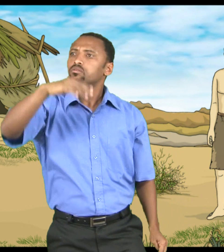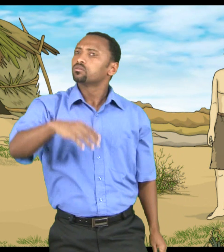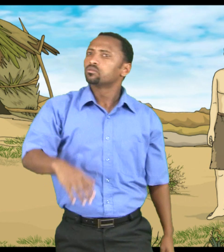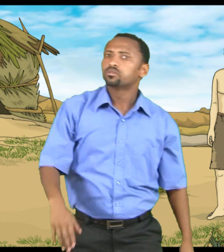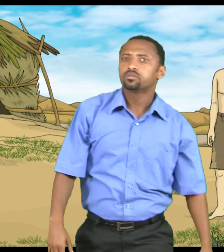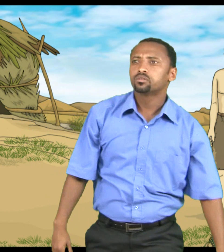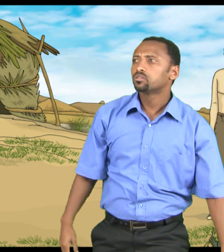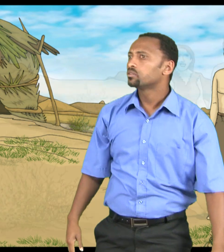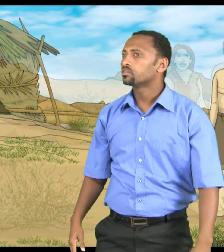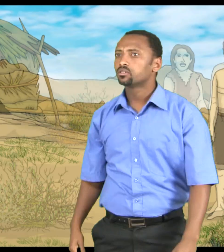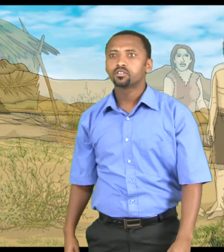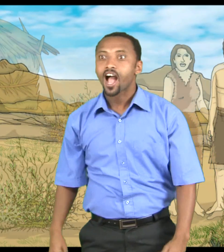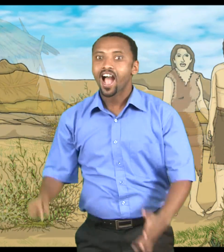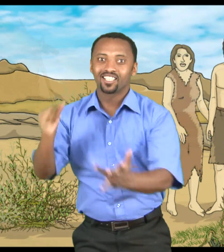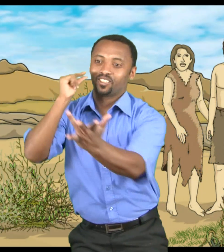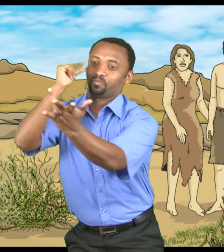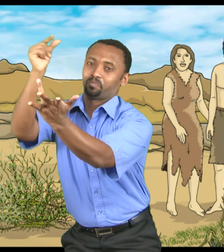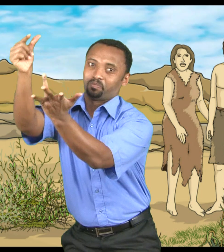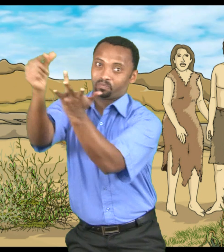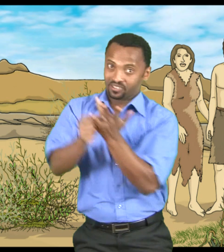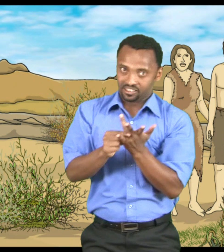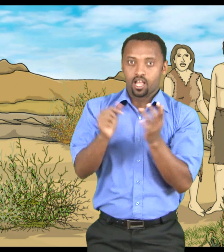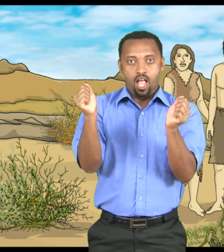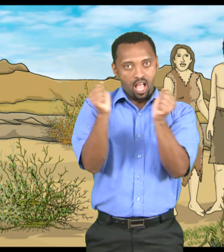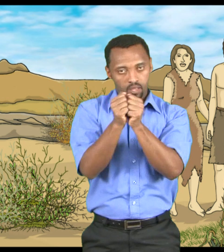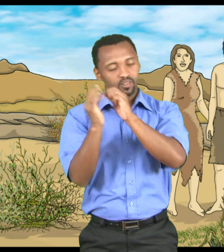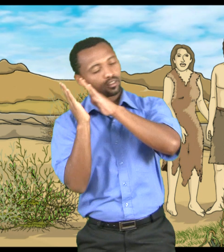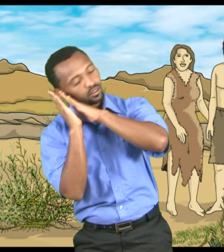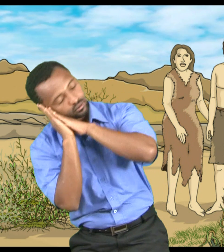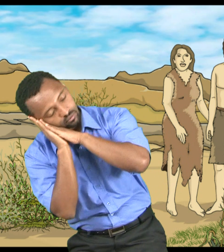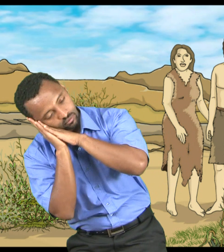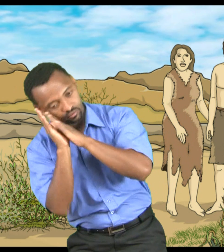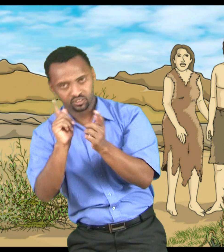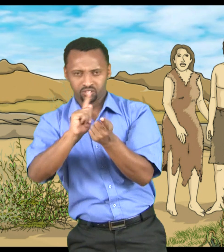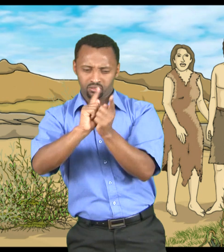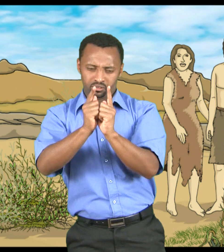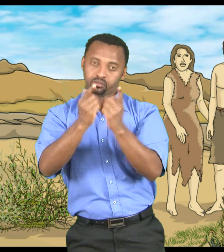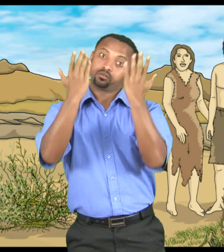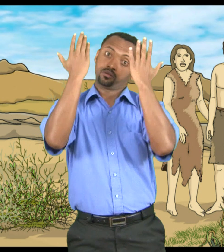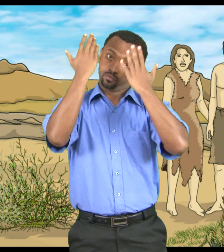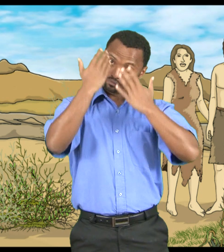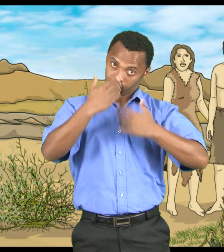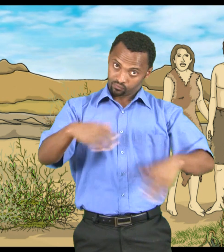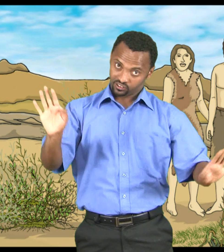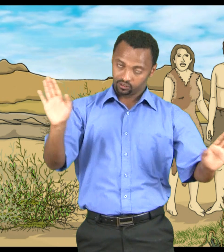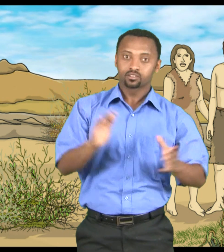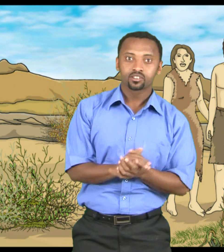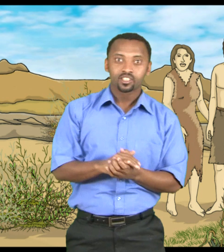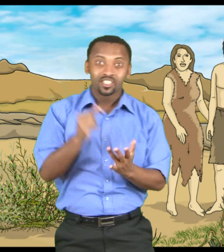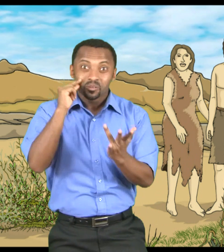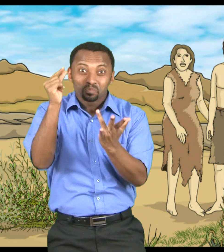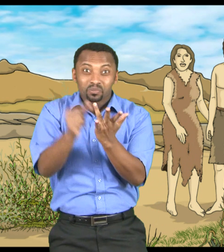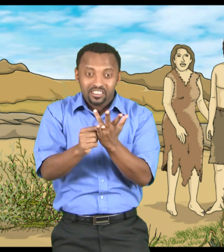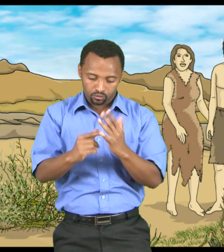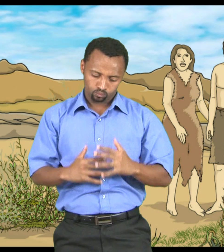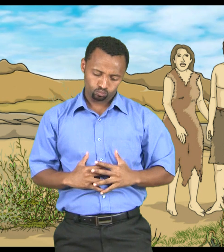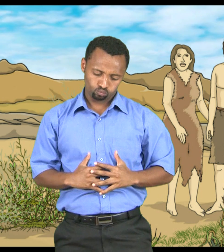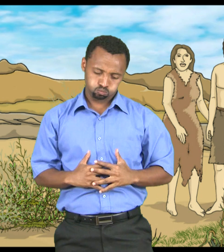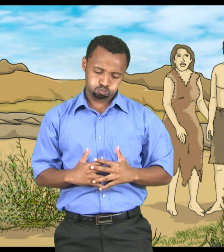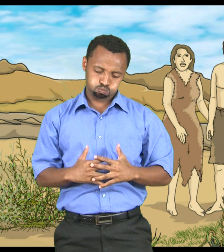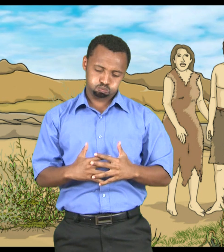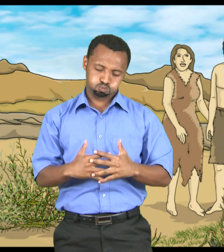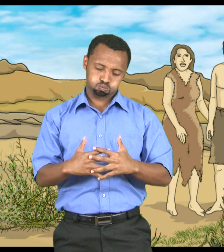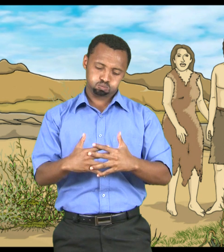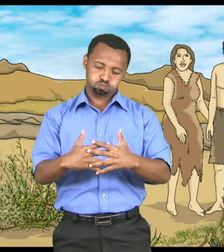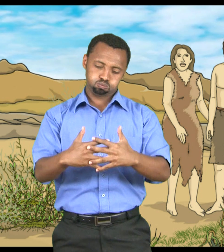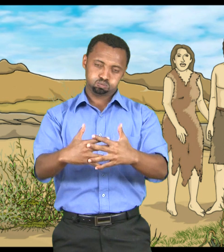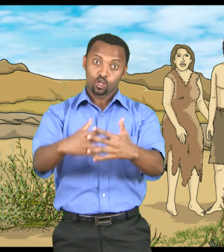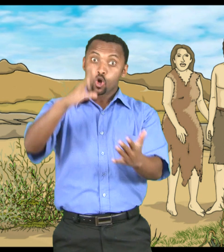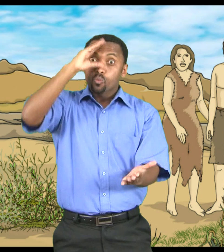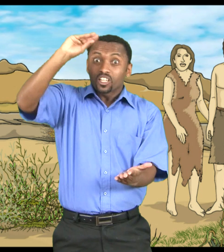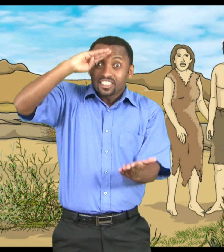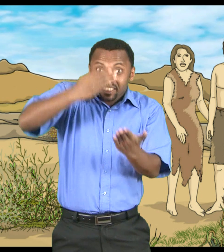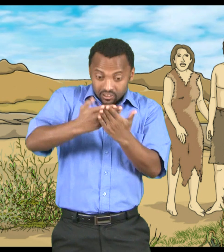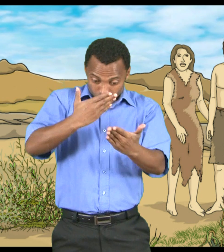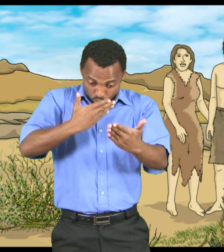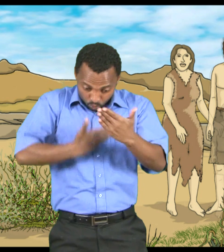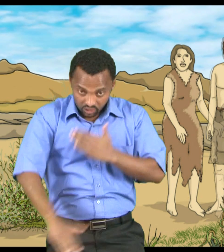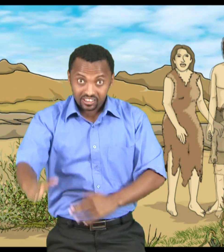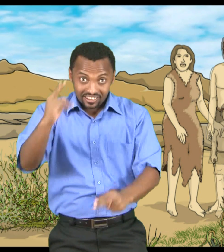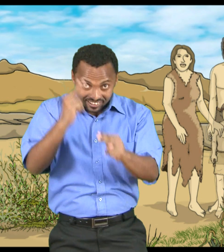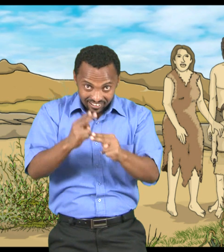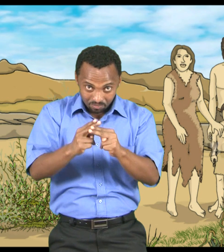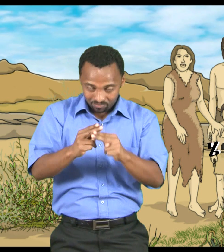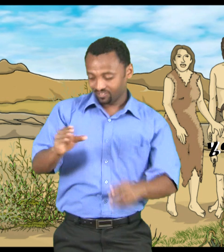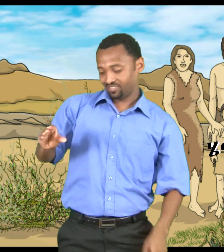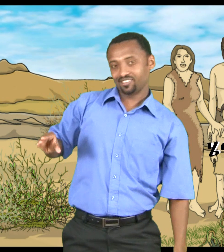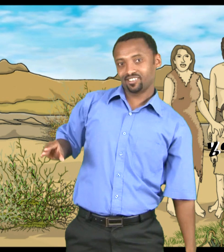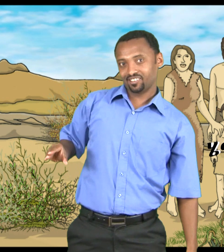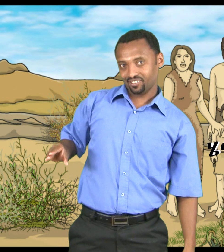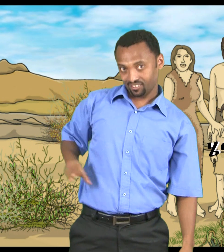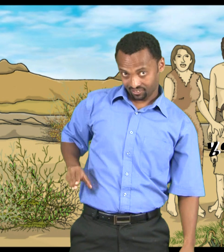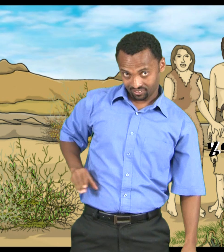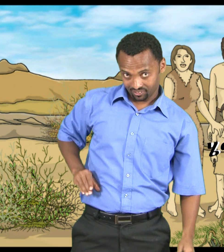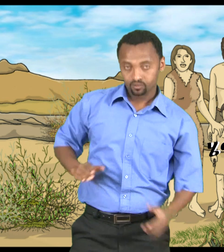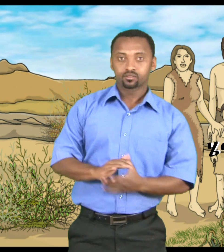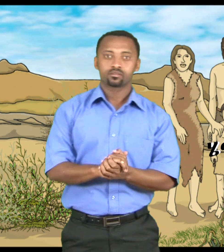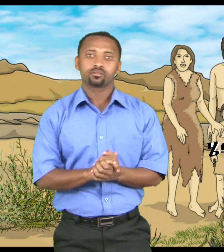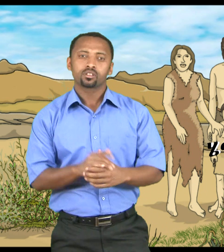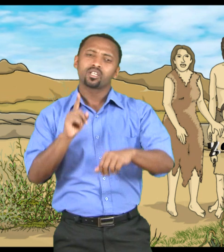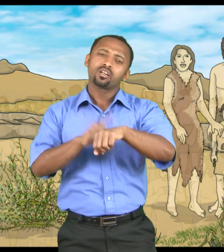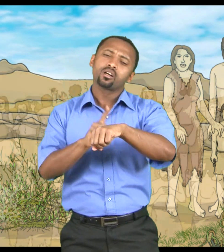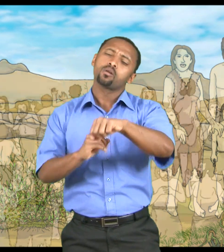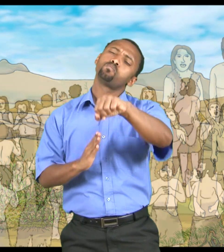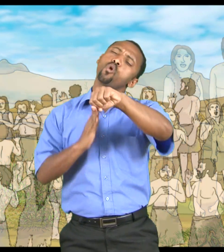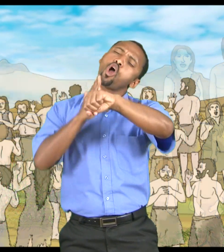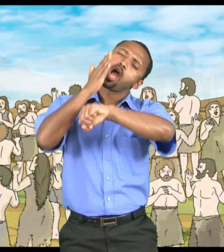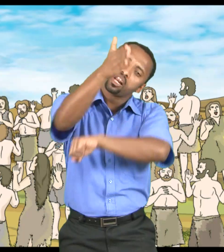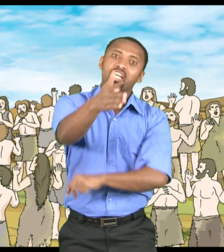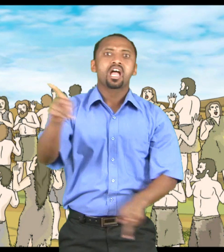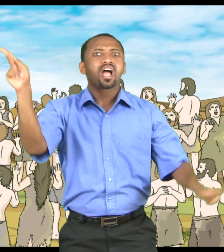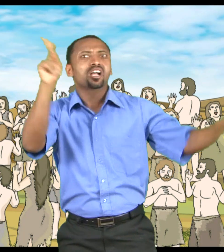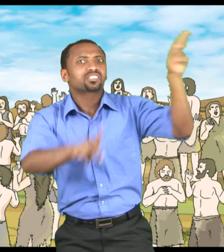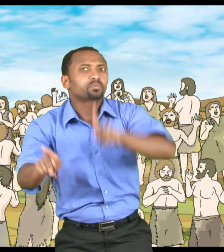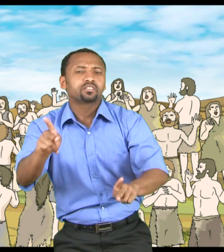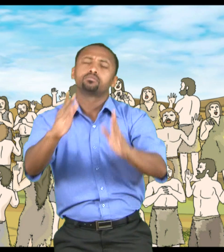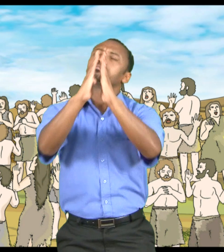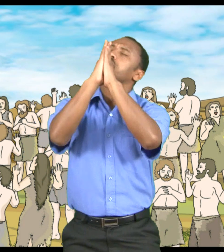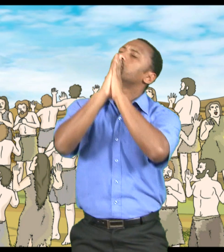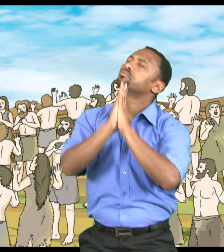And to Seth also a son was born, and he called him Enosh.